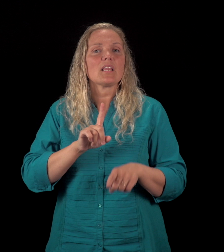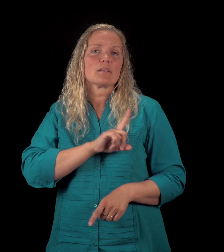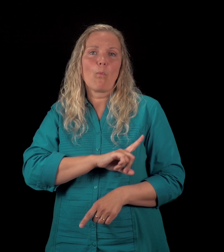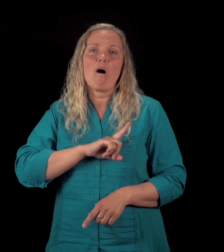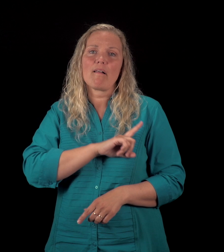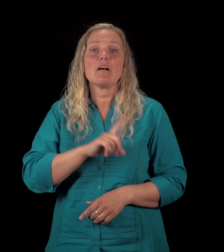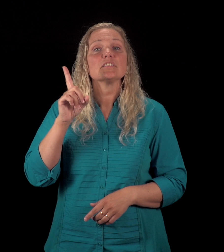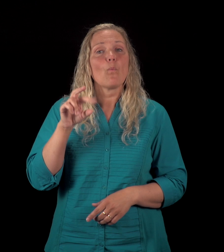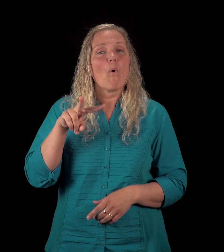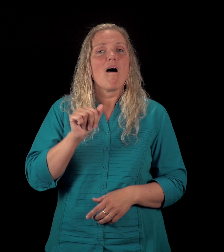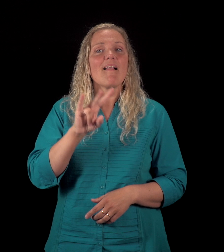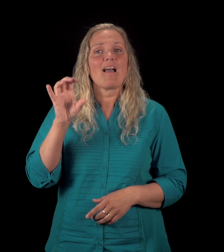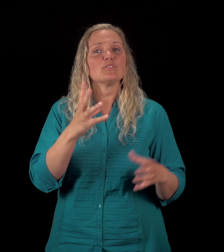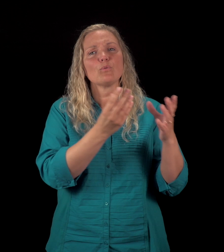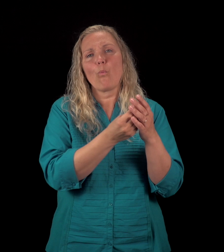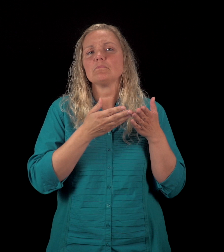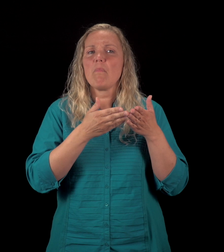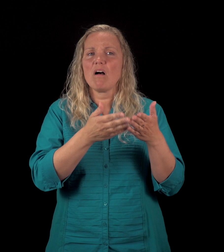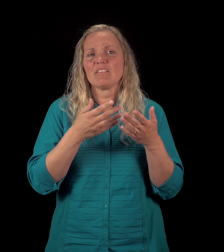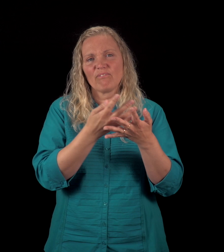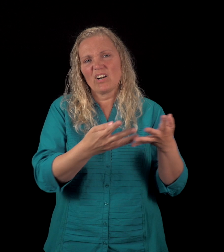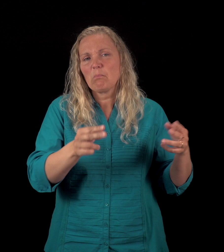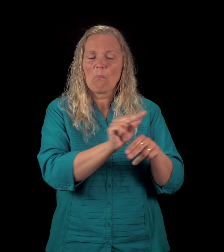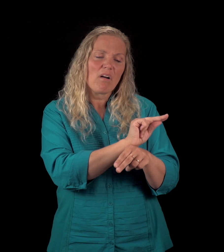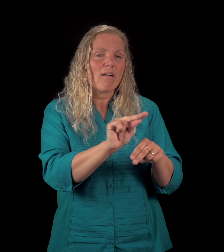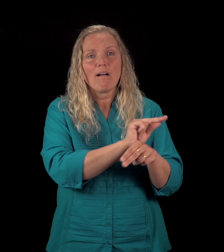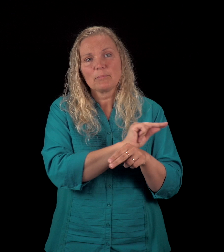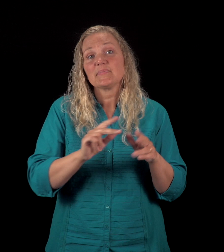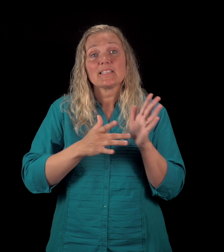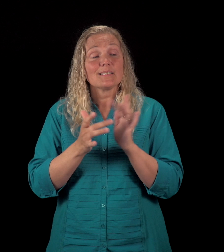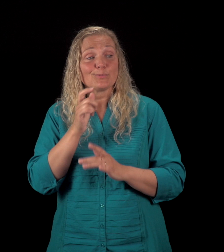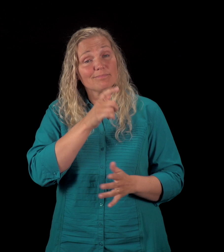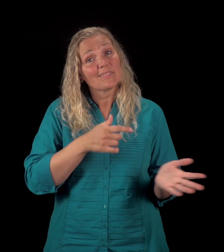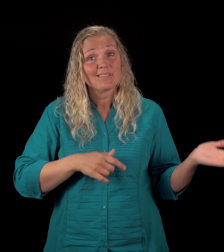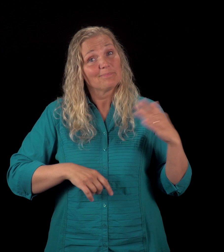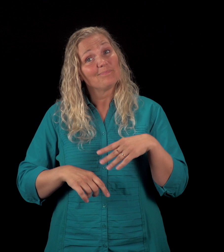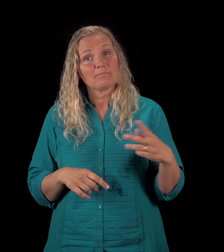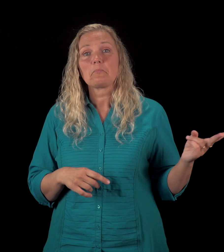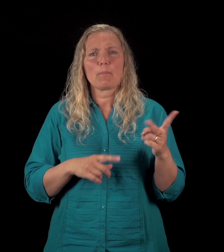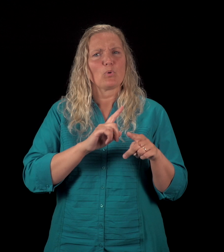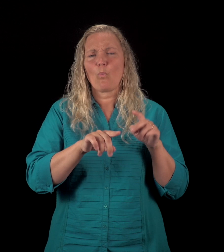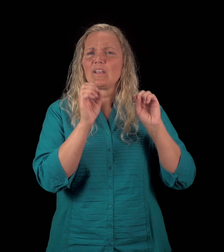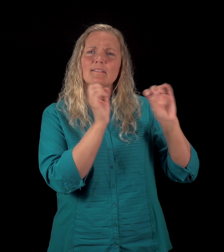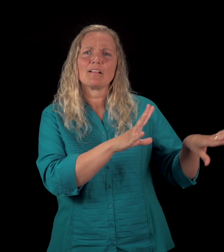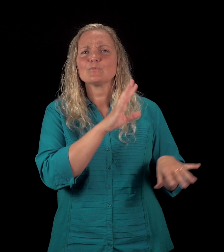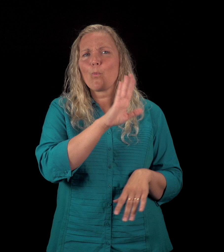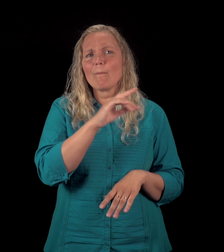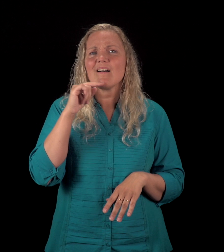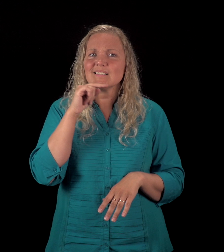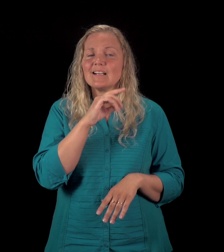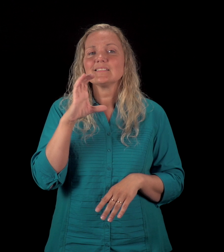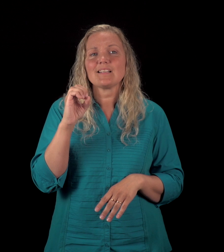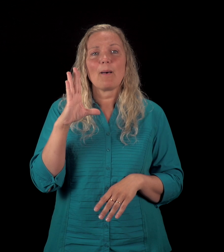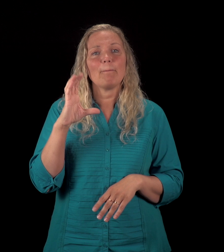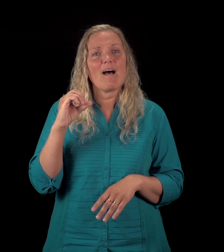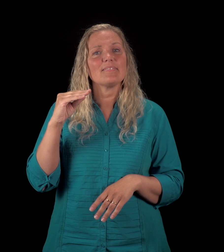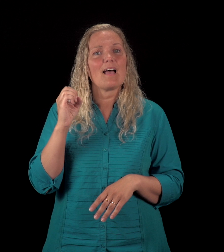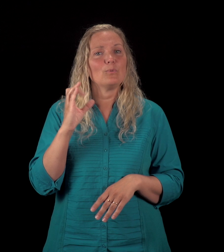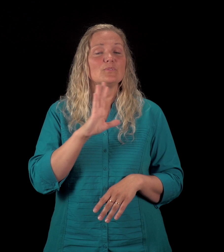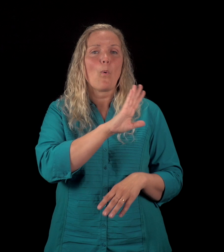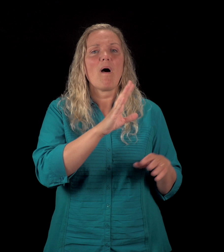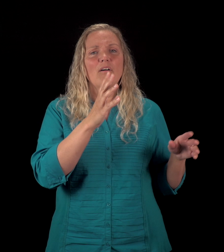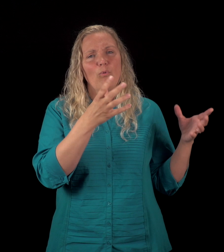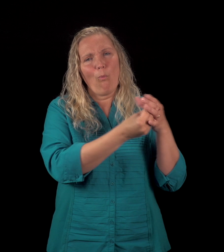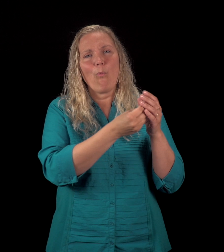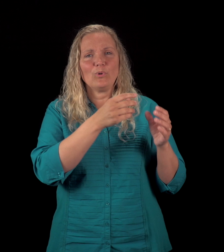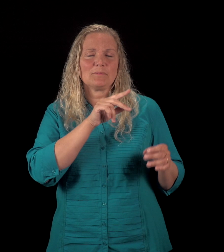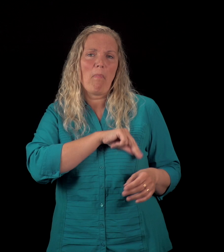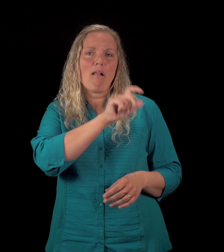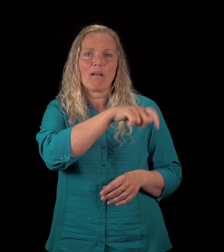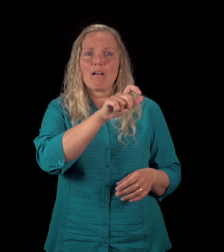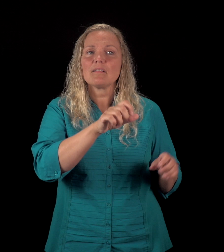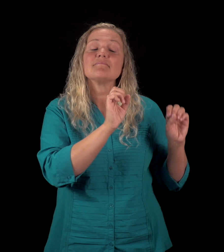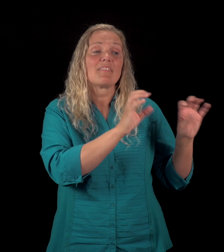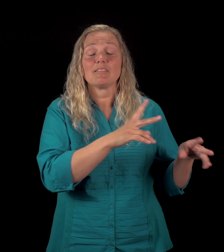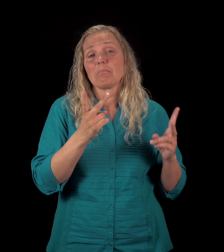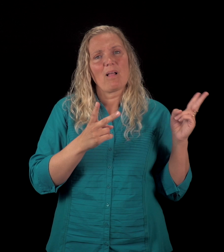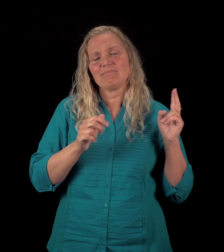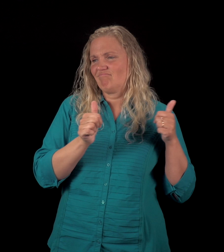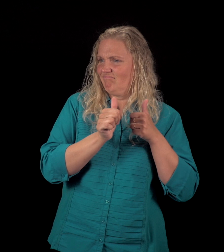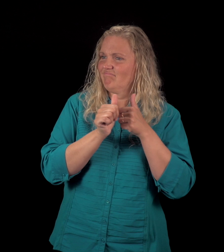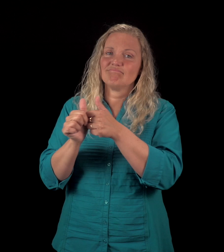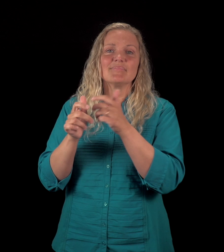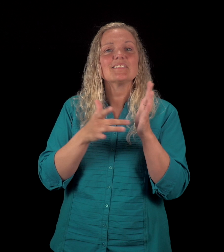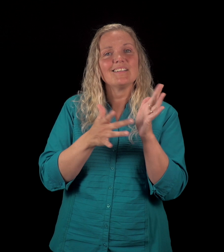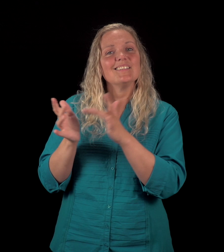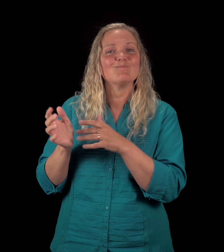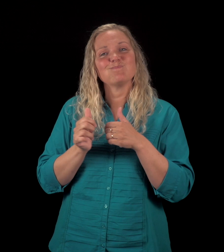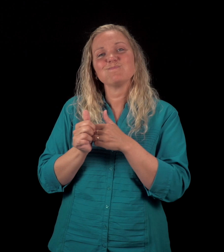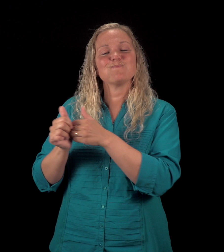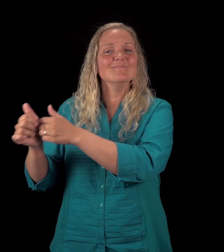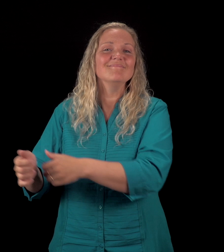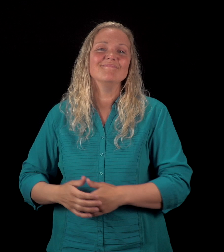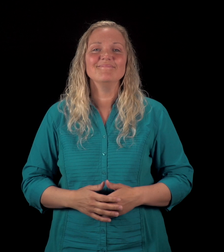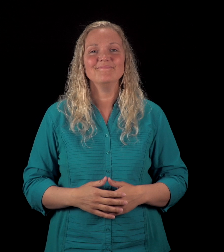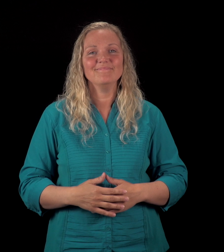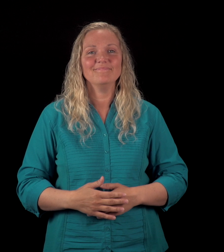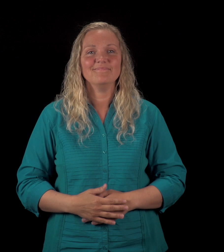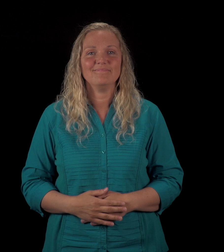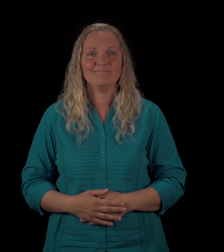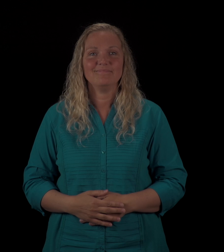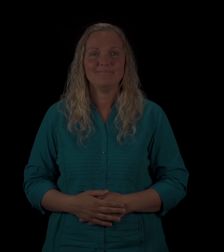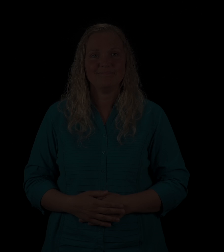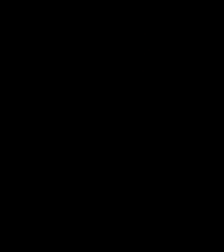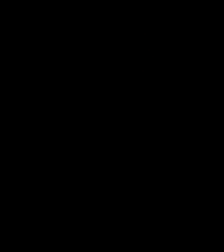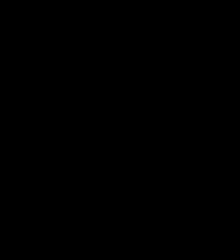Immediately Jesus called them, and they left their father Zebedee in the boat with the hired men and followed Him.